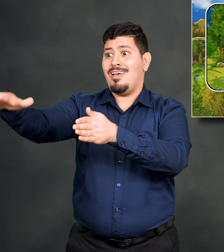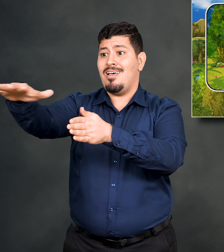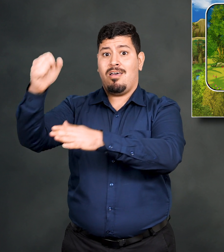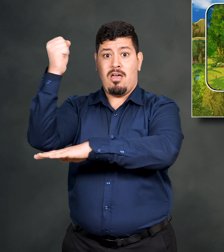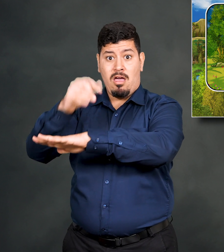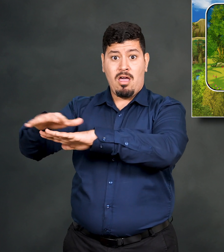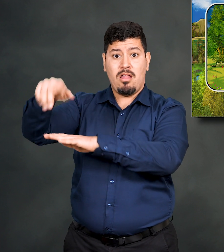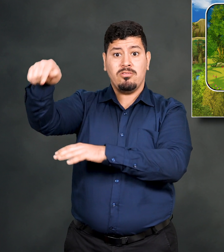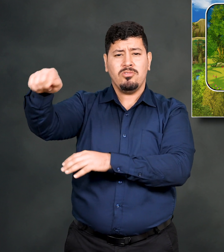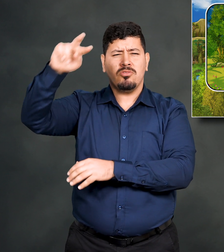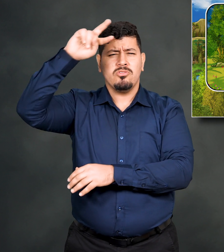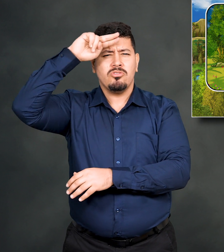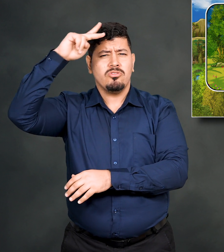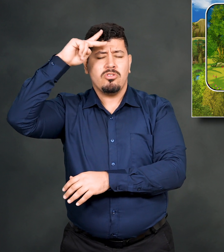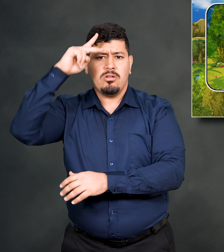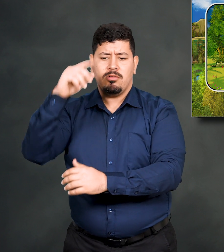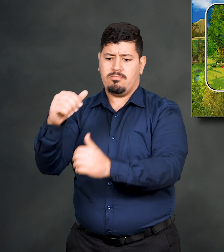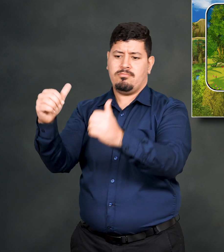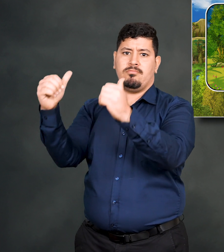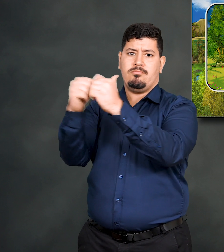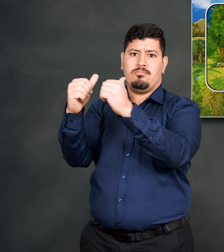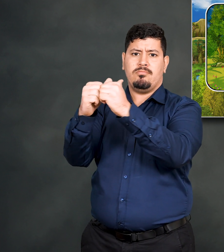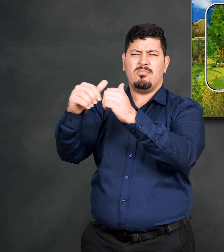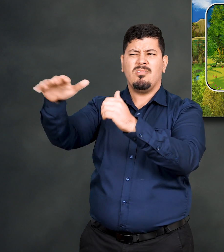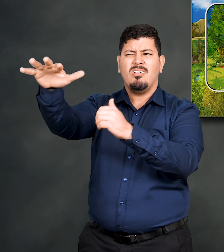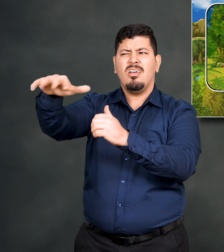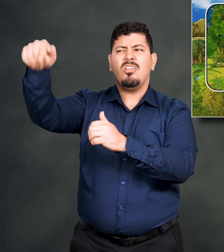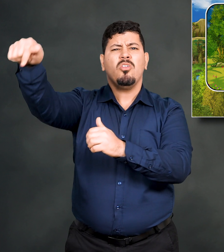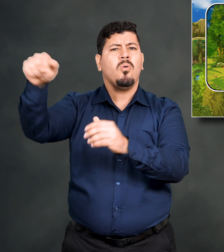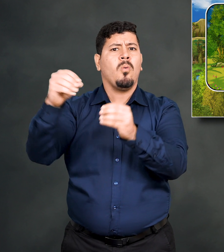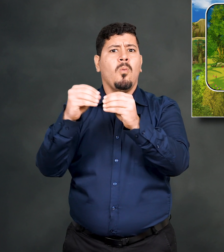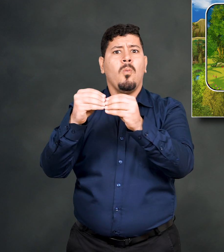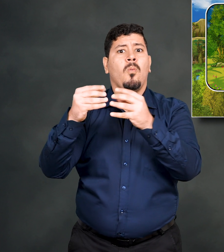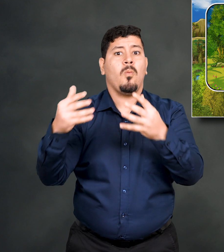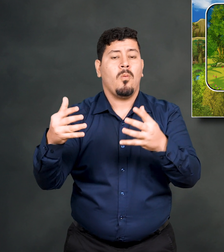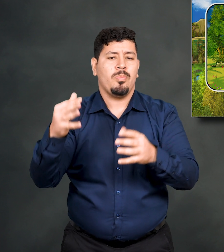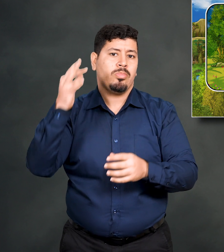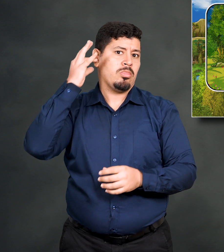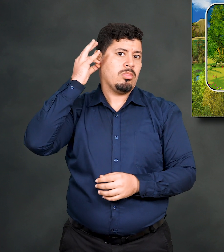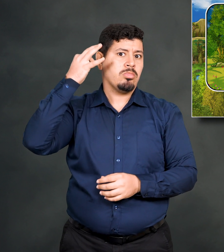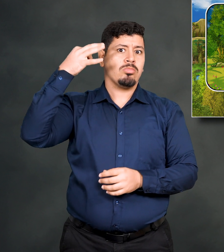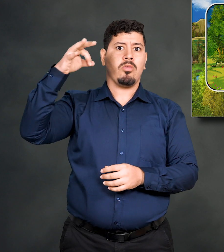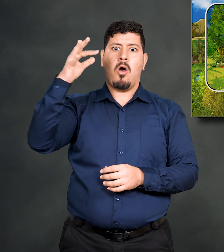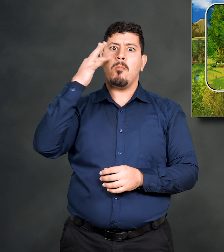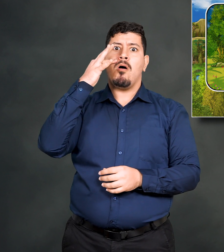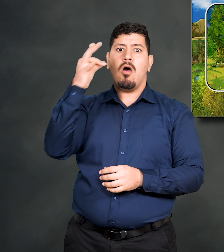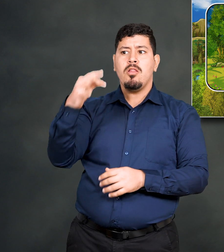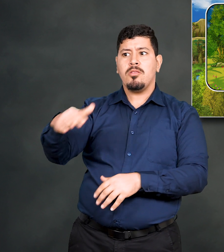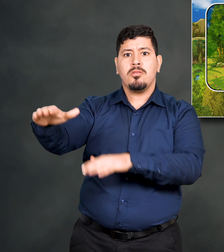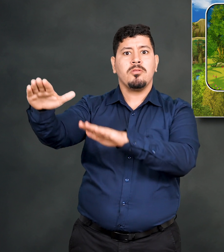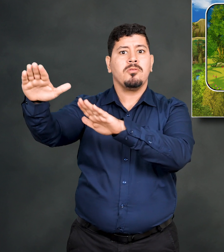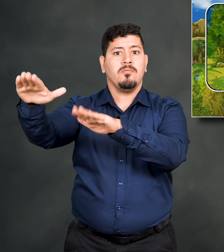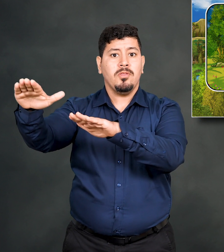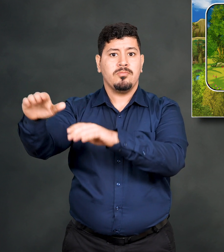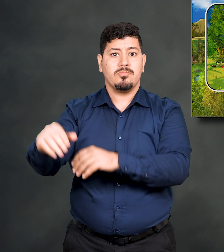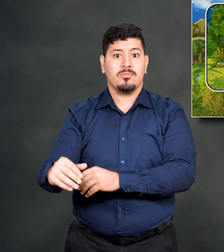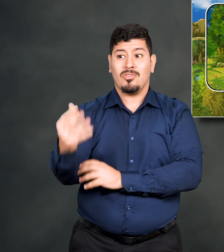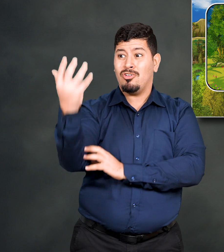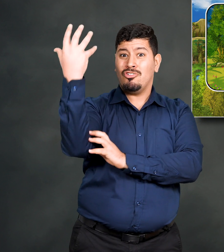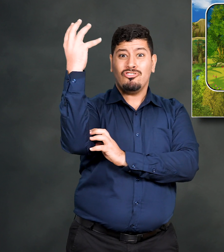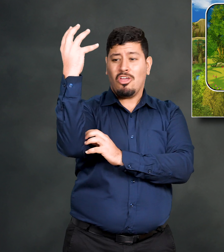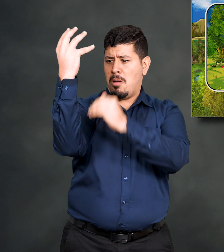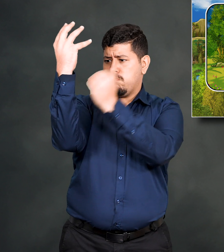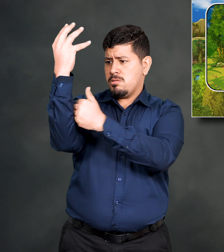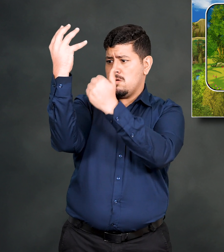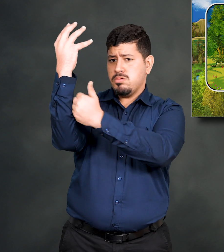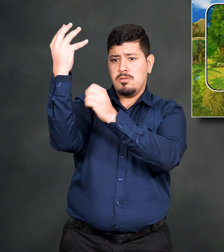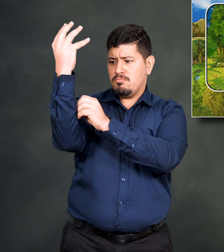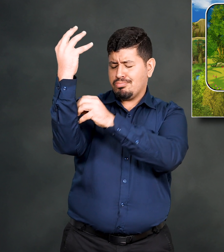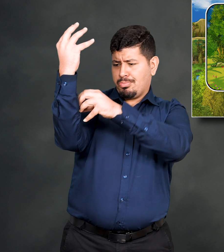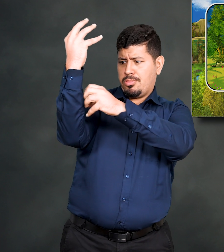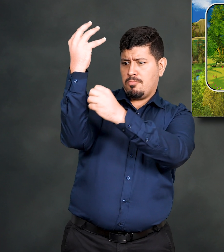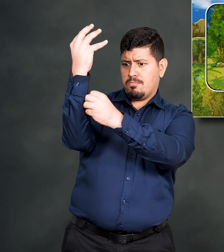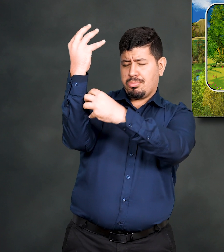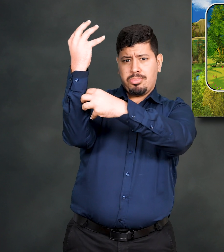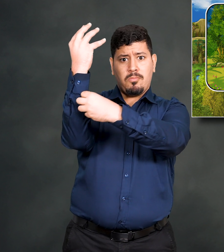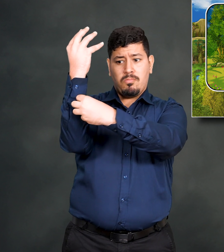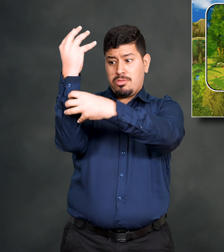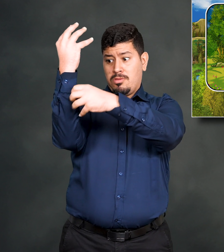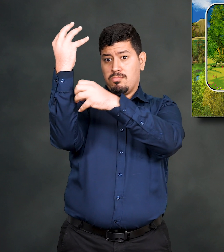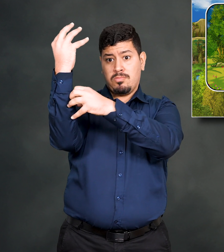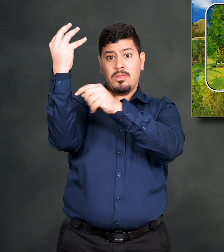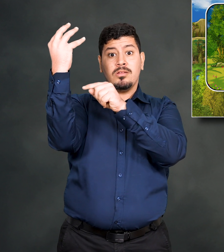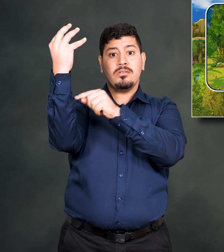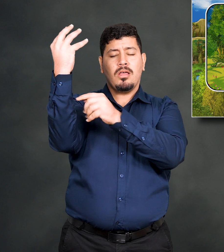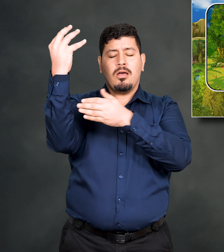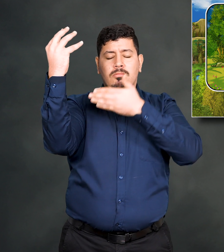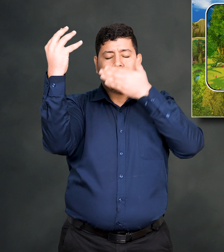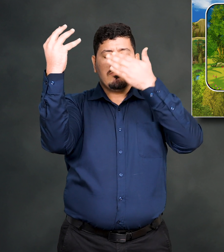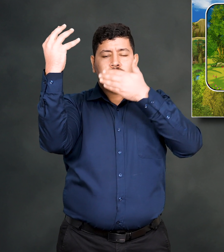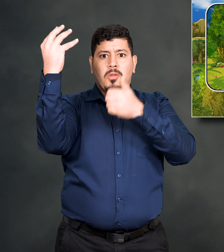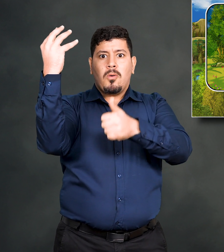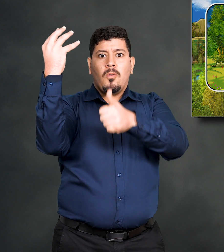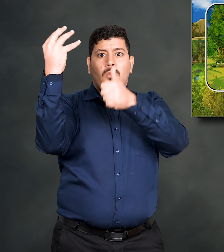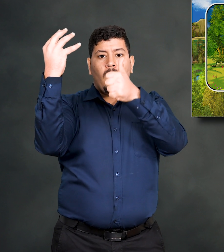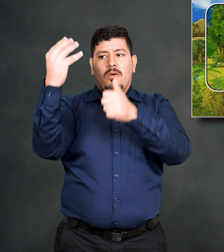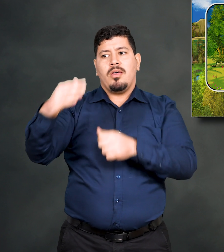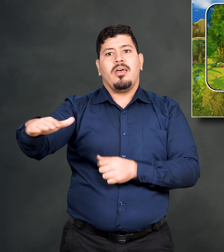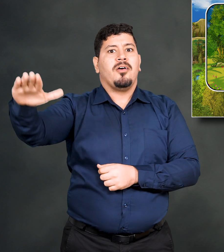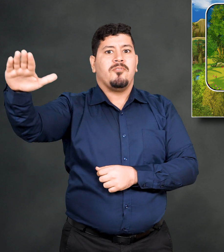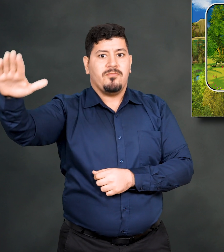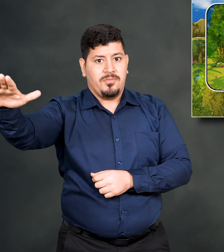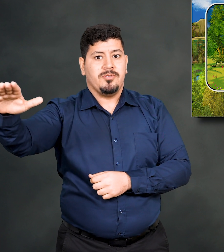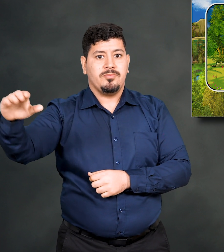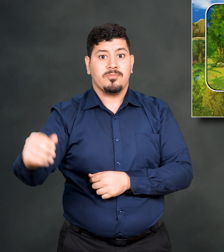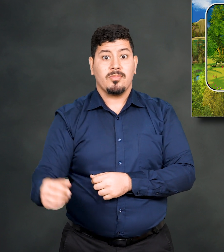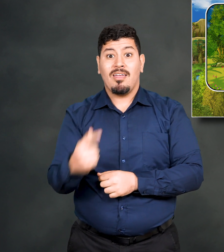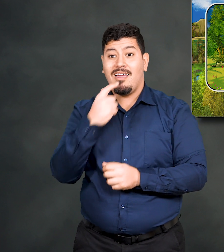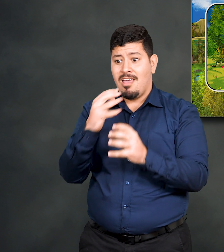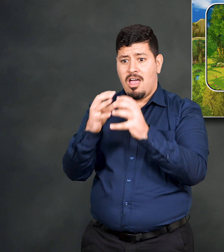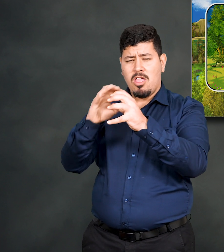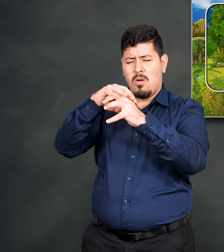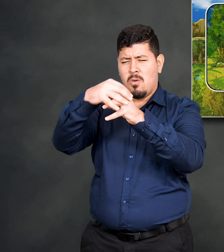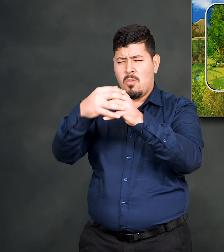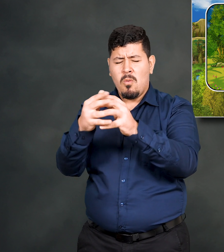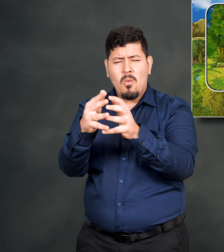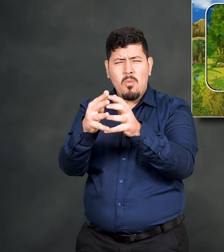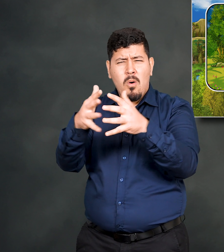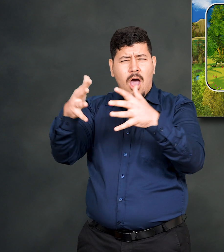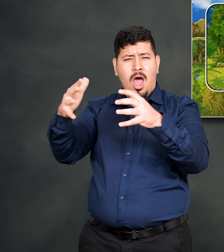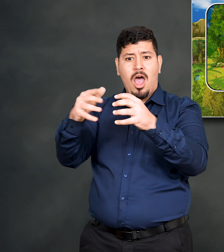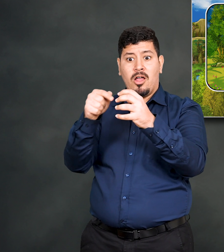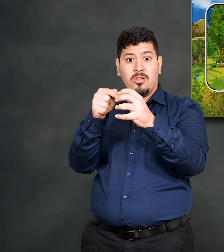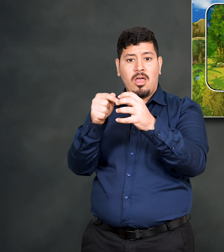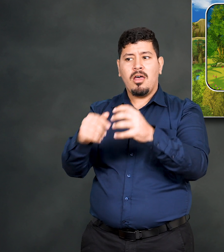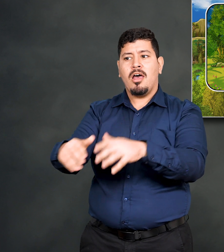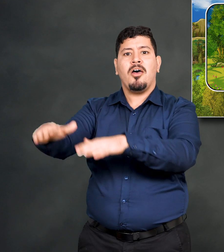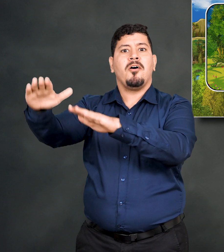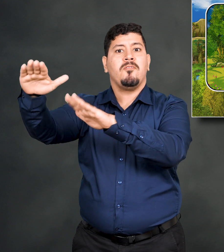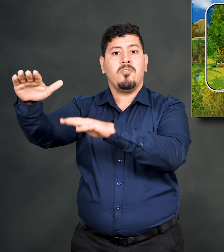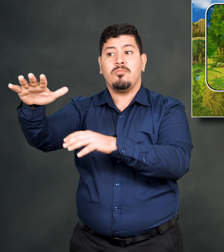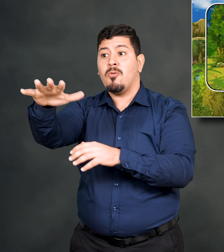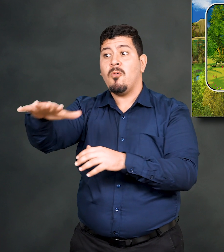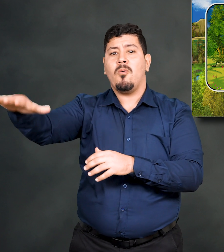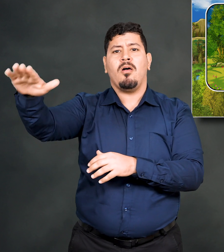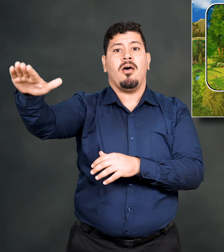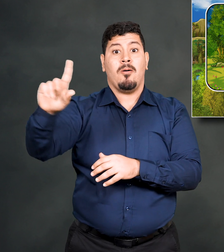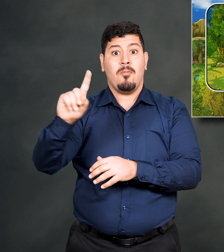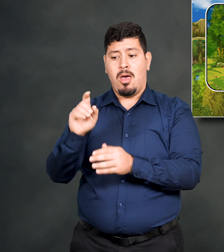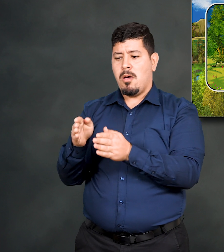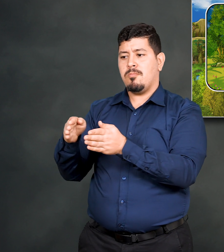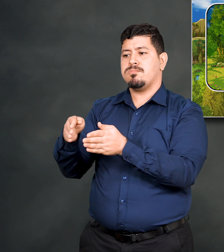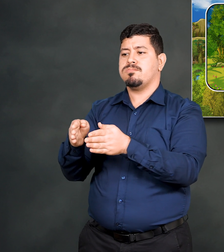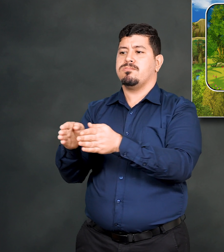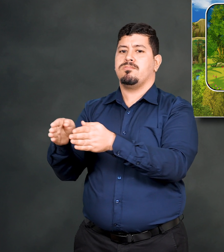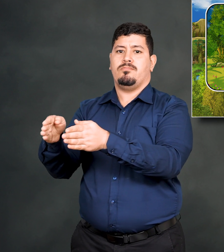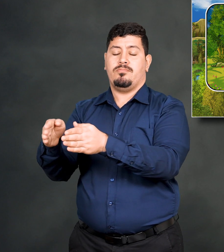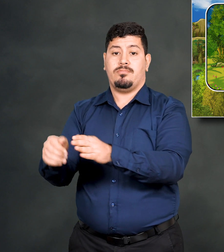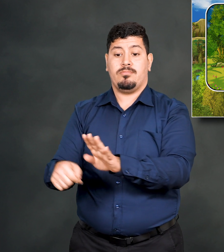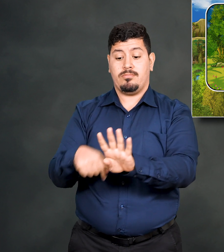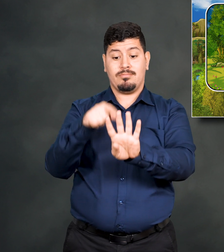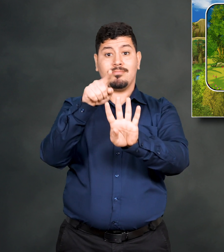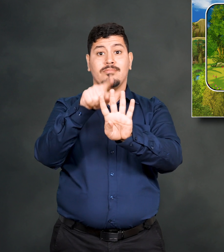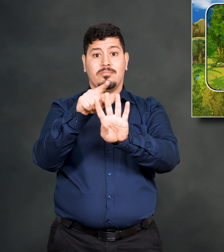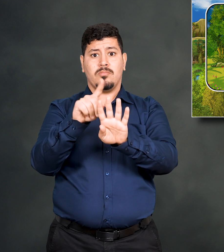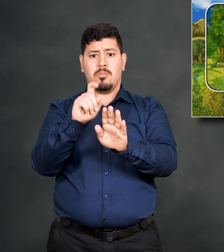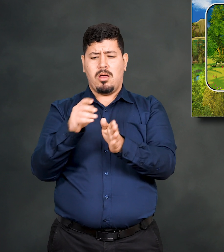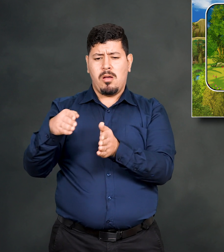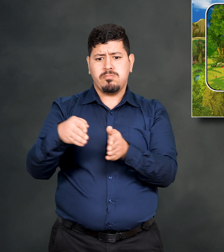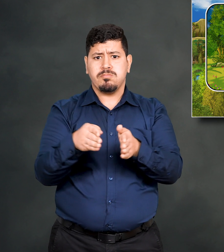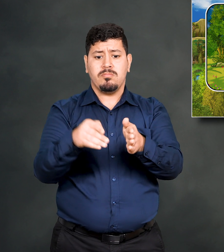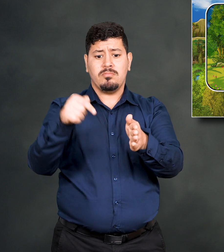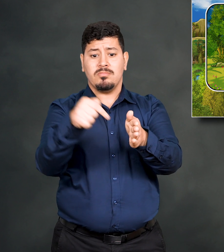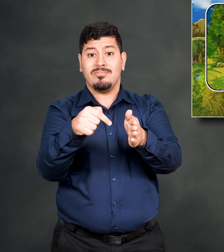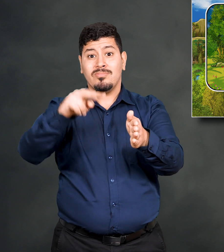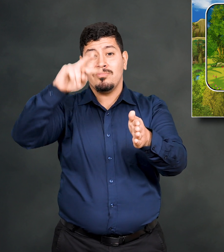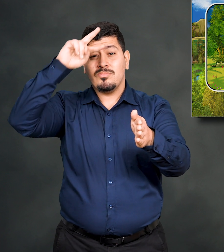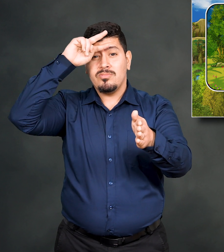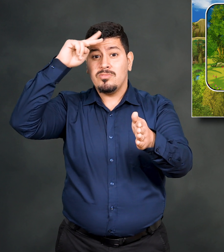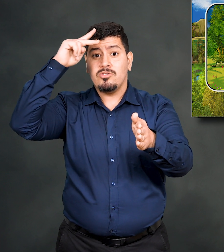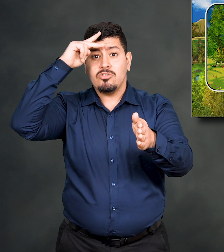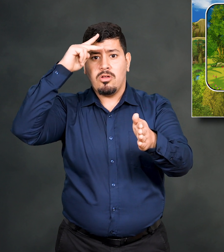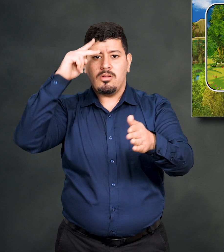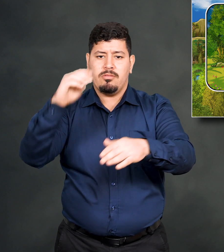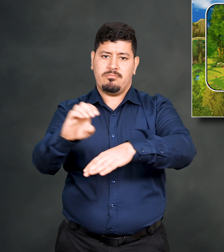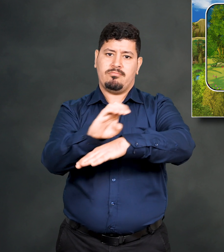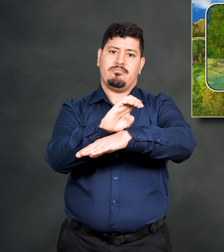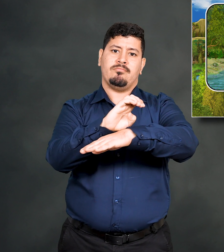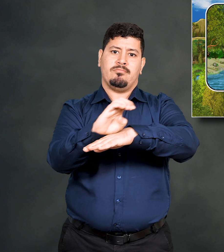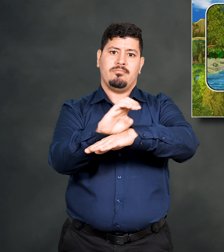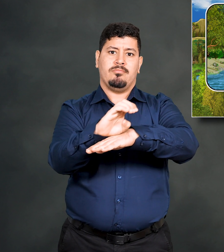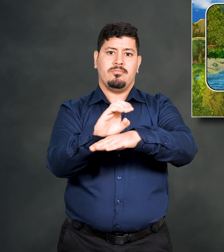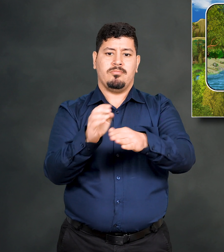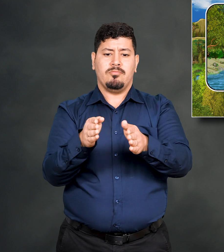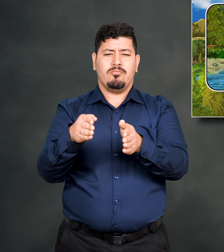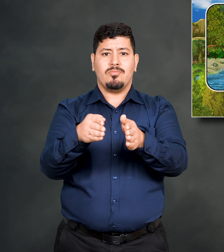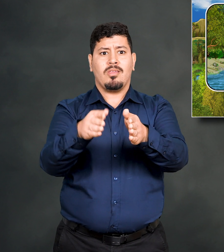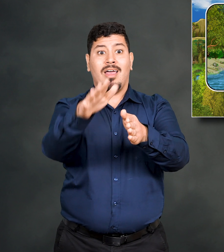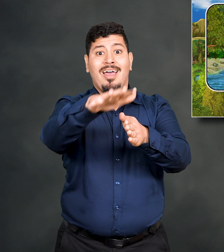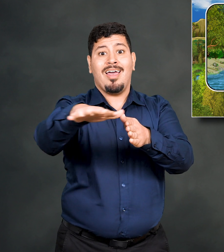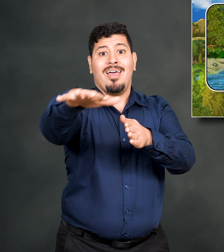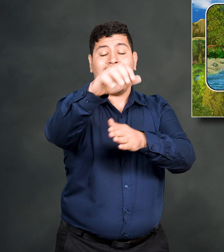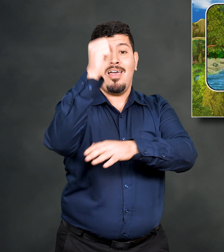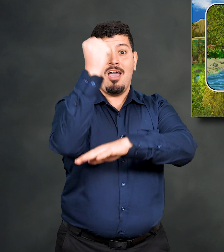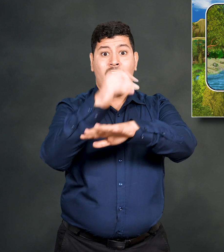it winds through the whole land of Havilah, where there is gold. And the gold of that land is pure, and bdellium and onyx are found there.